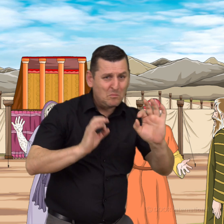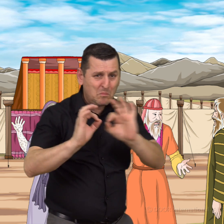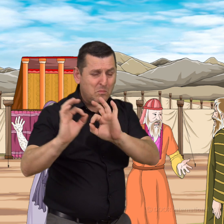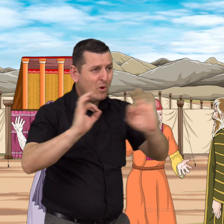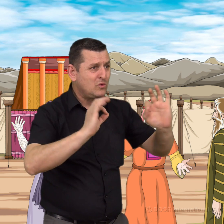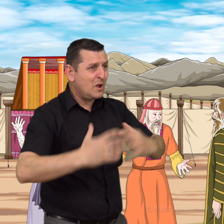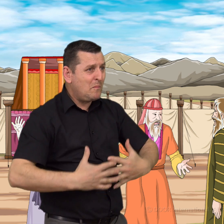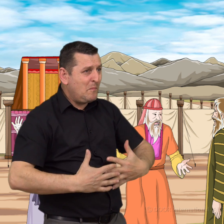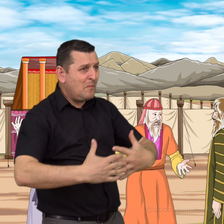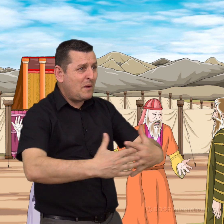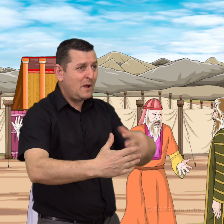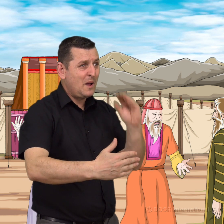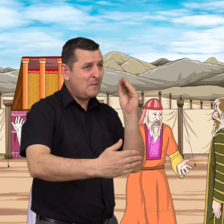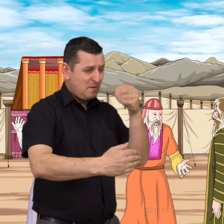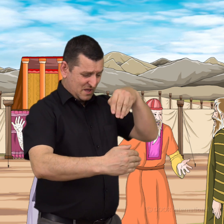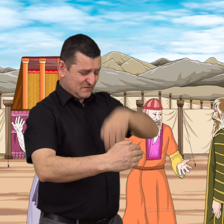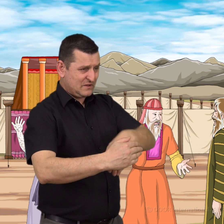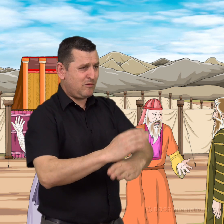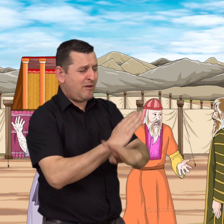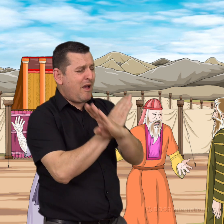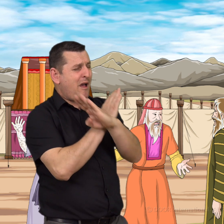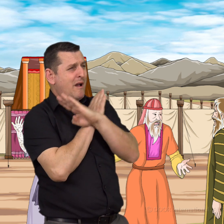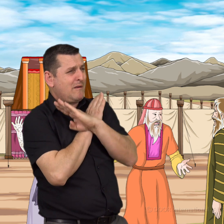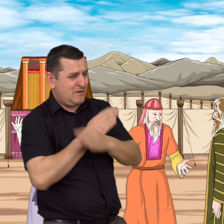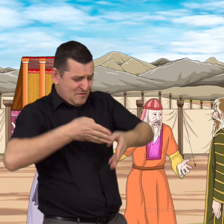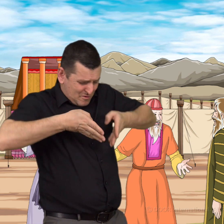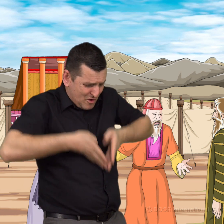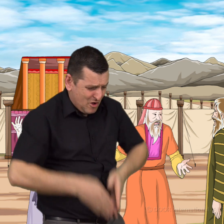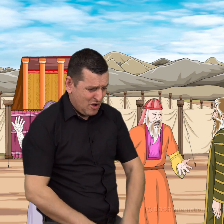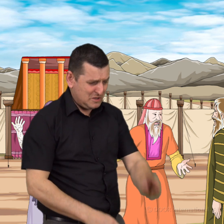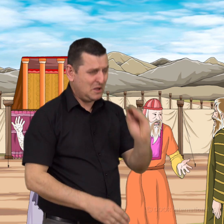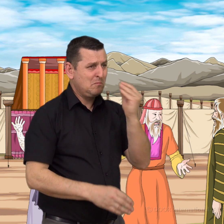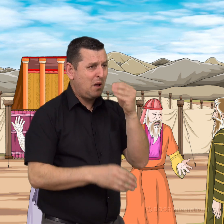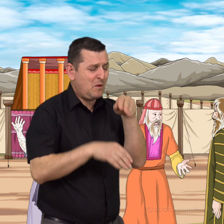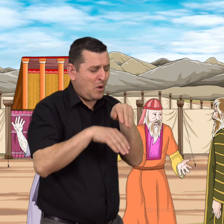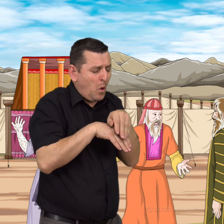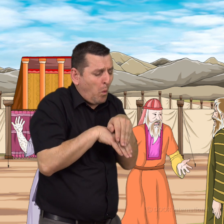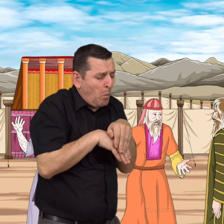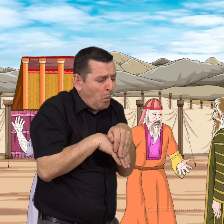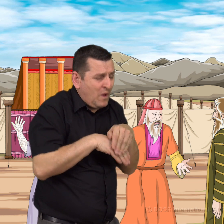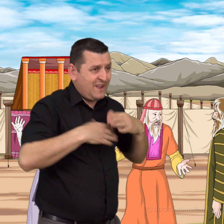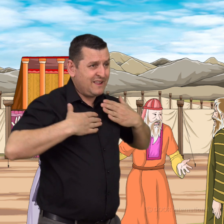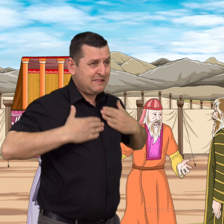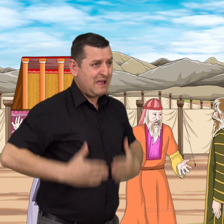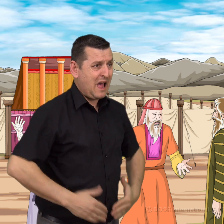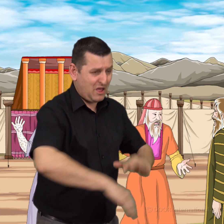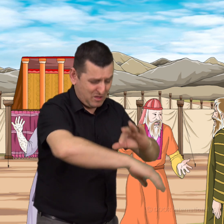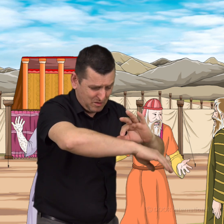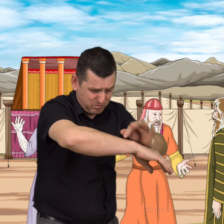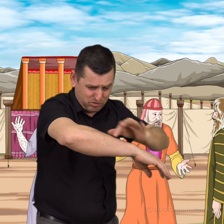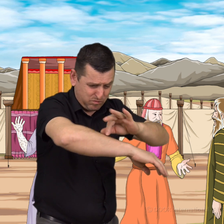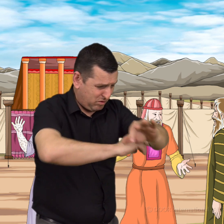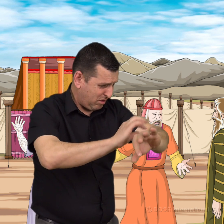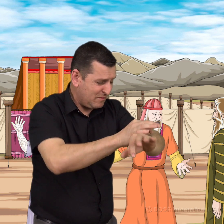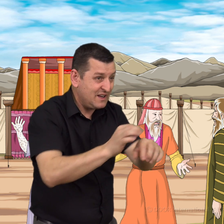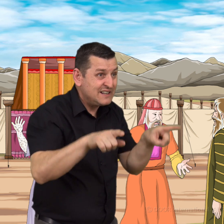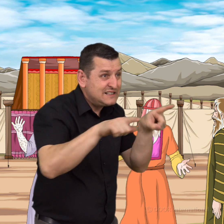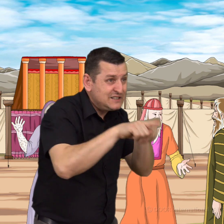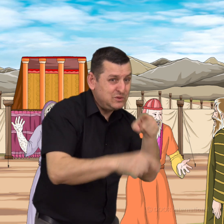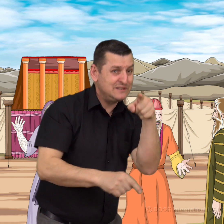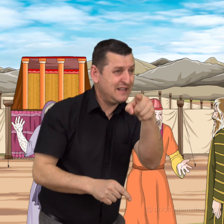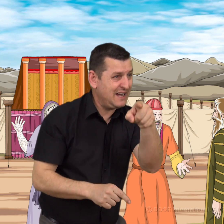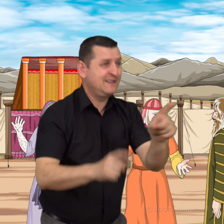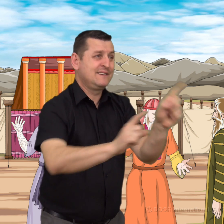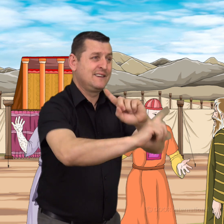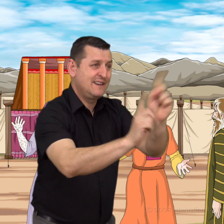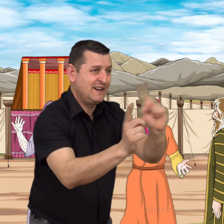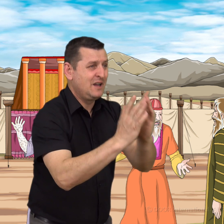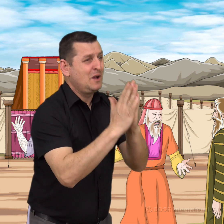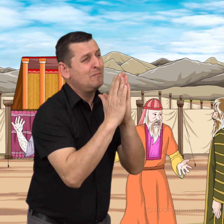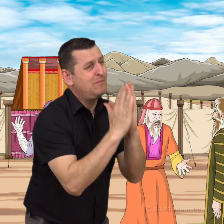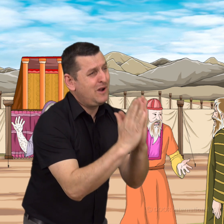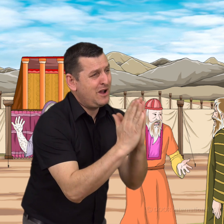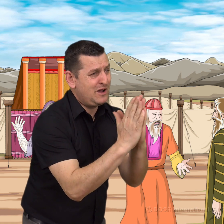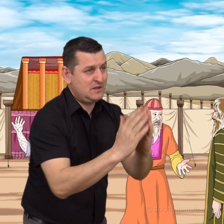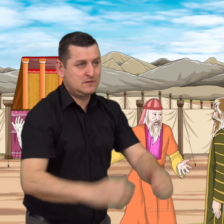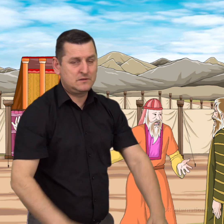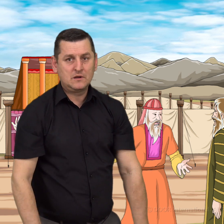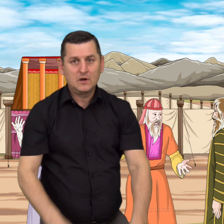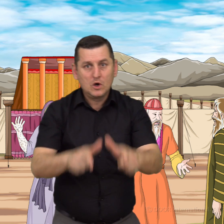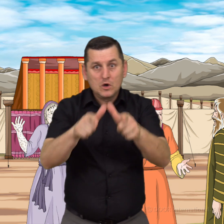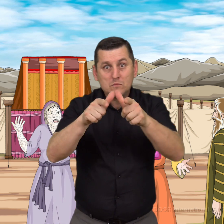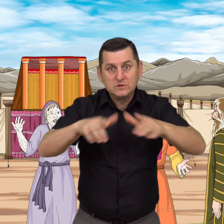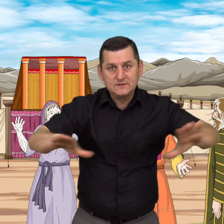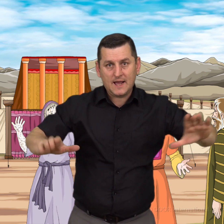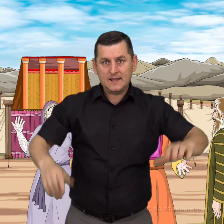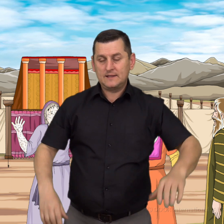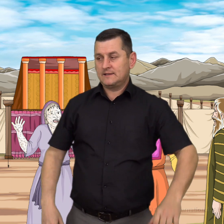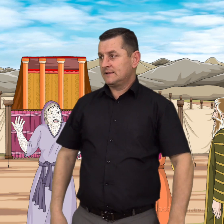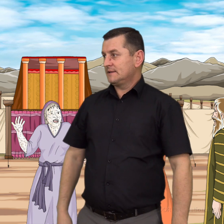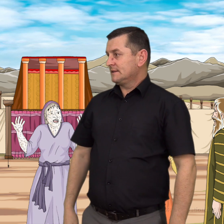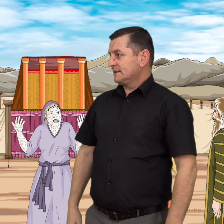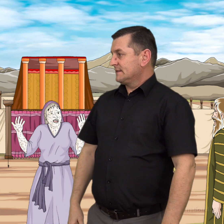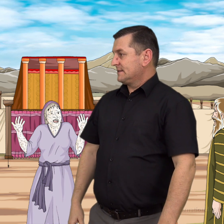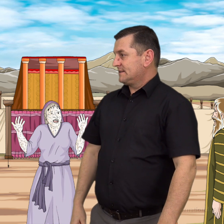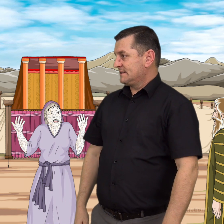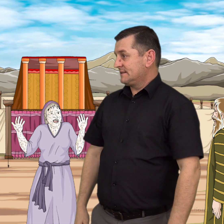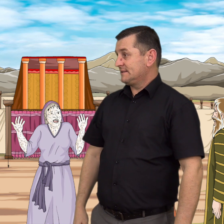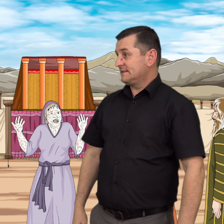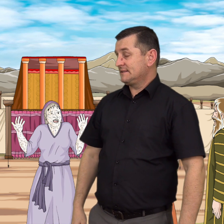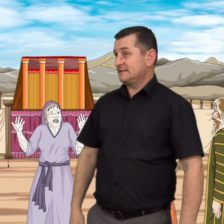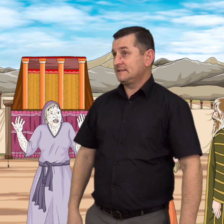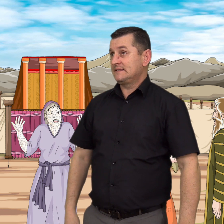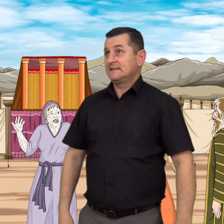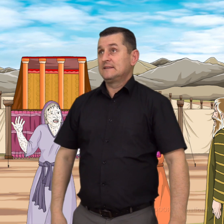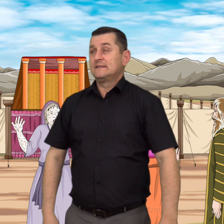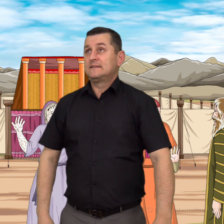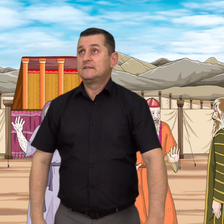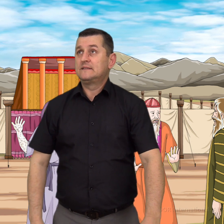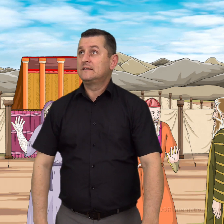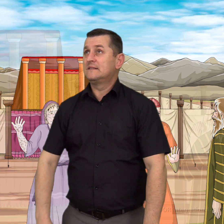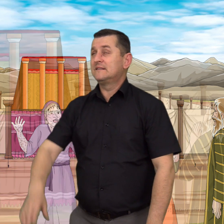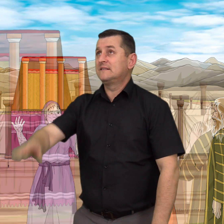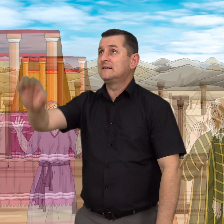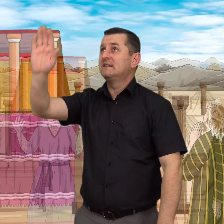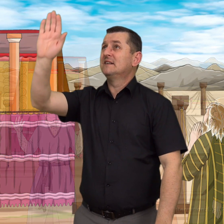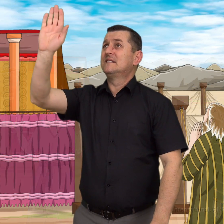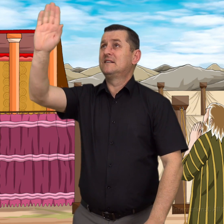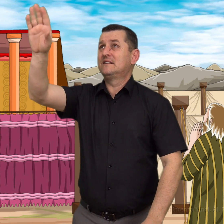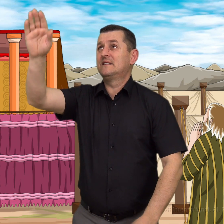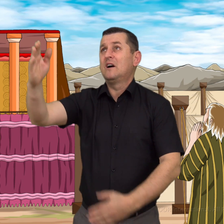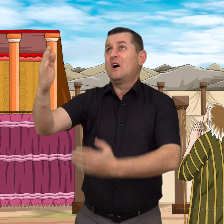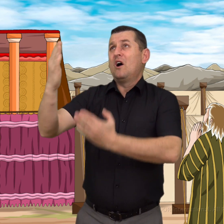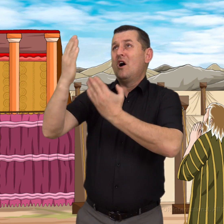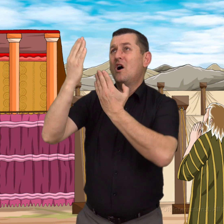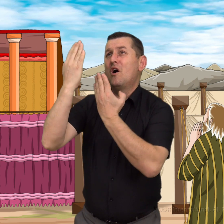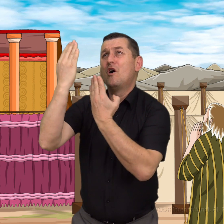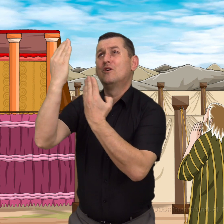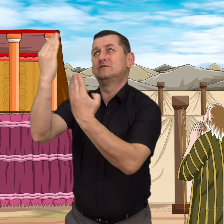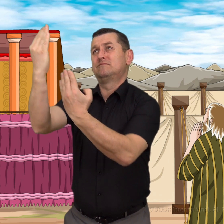Please do not let her be like a stillborn infant whose flesh is half consumed when he comes out of his mother’s womb.”